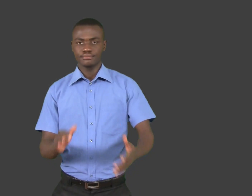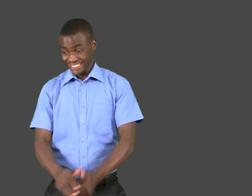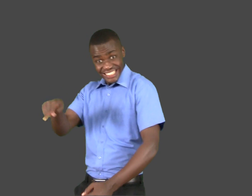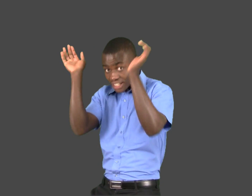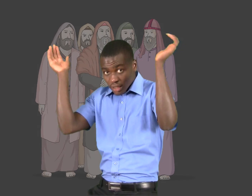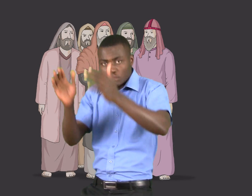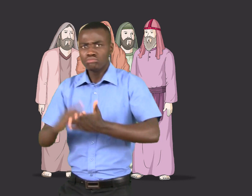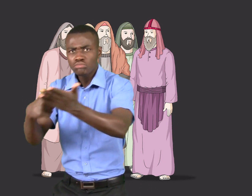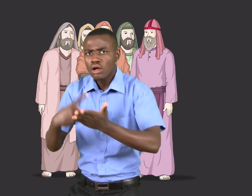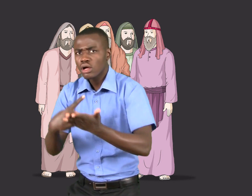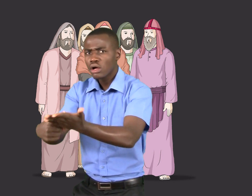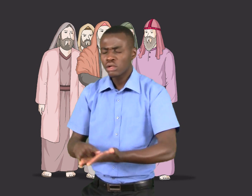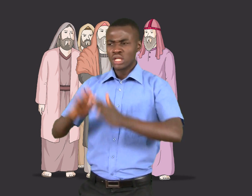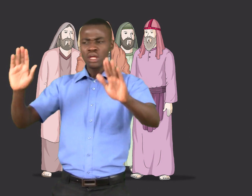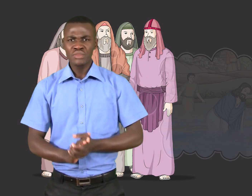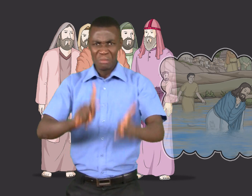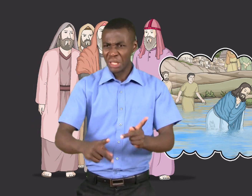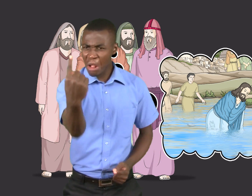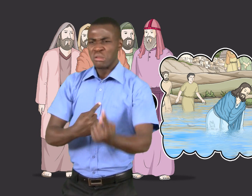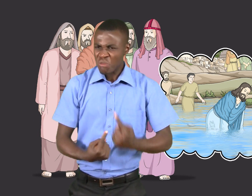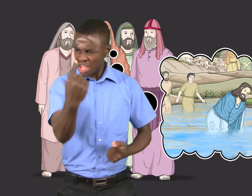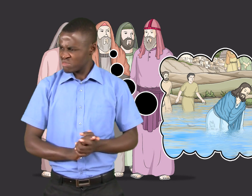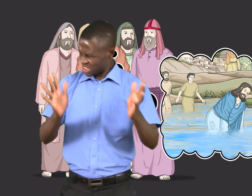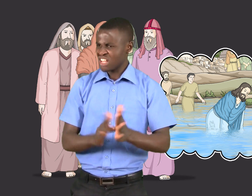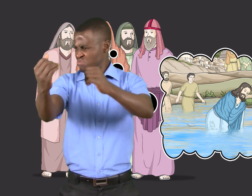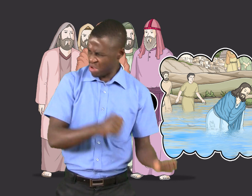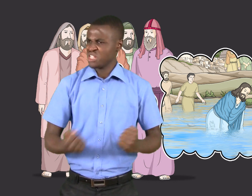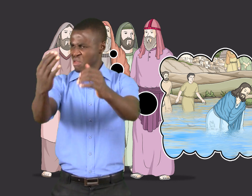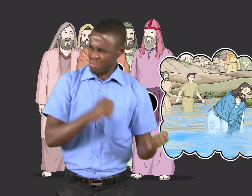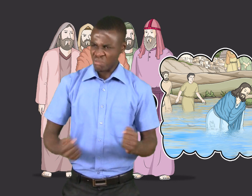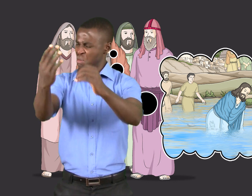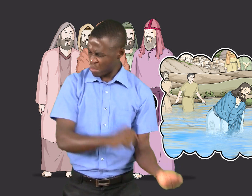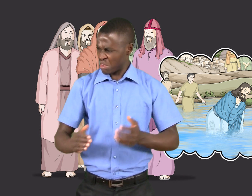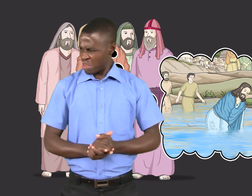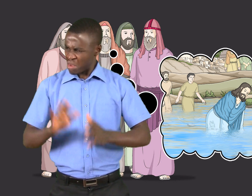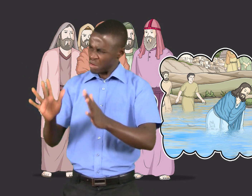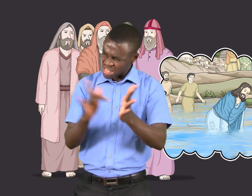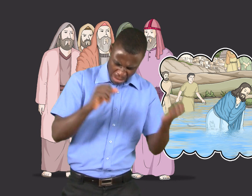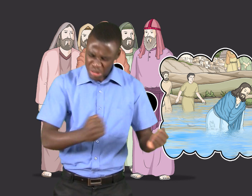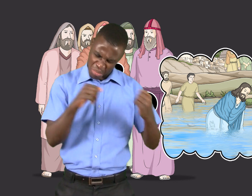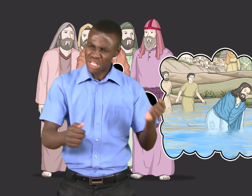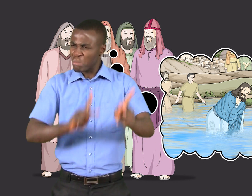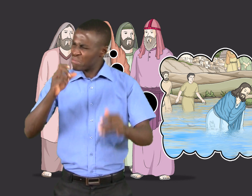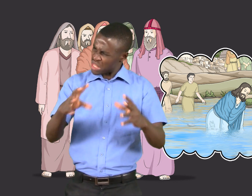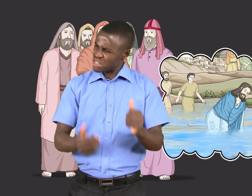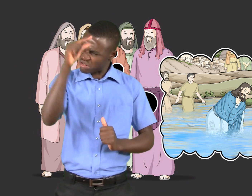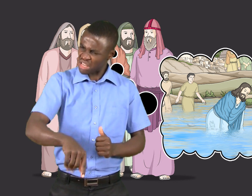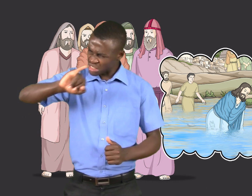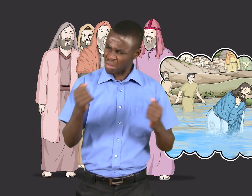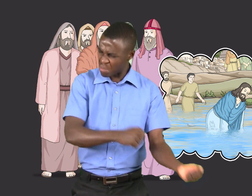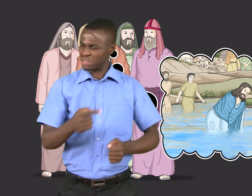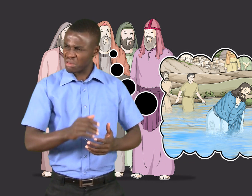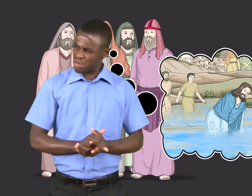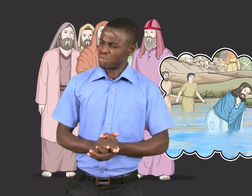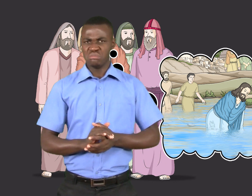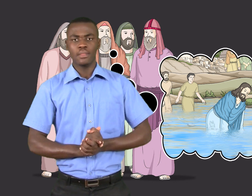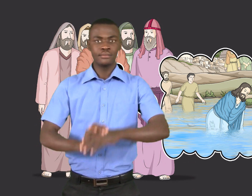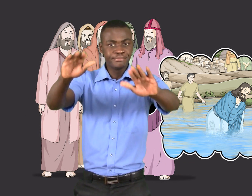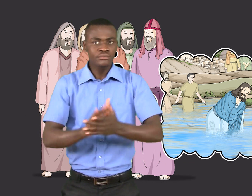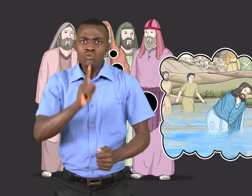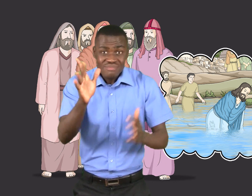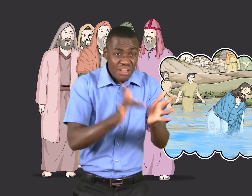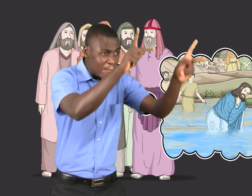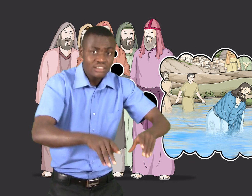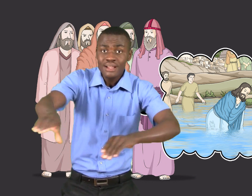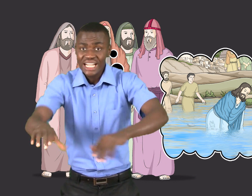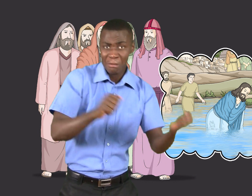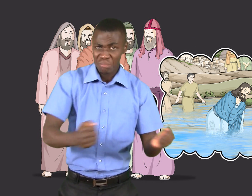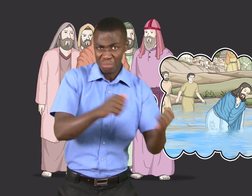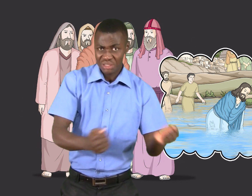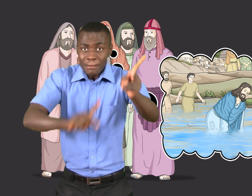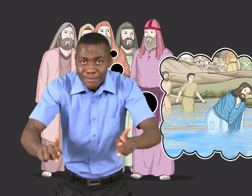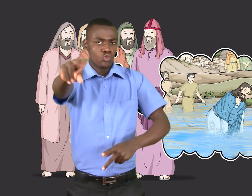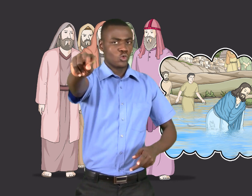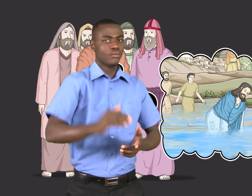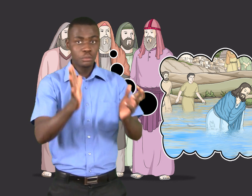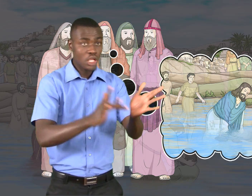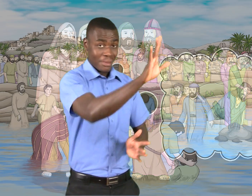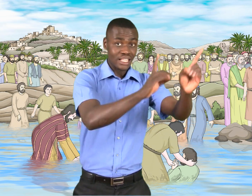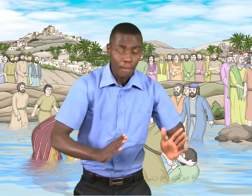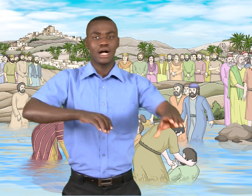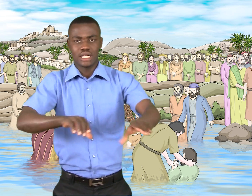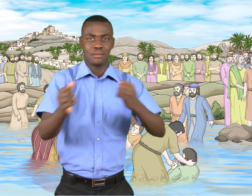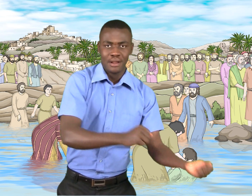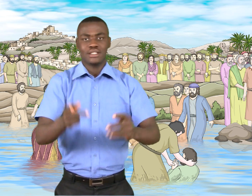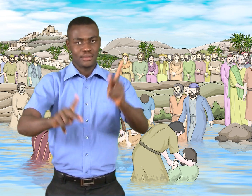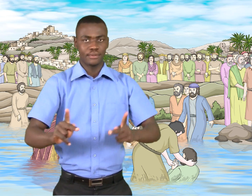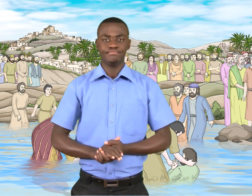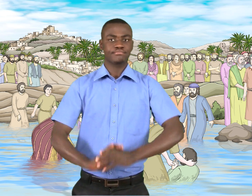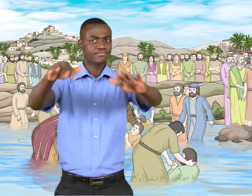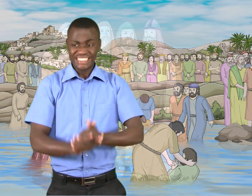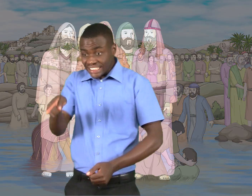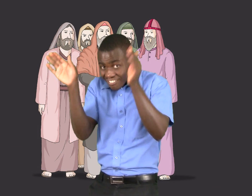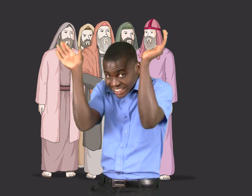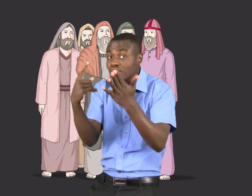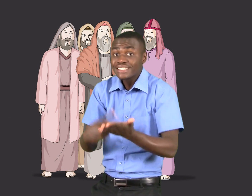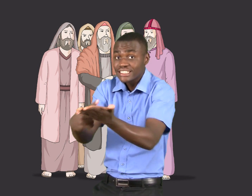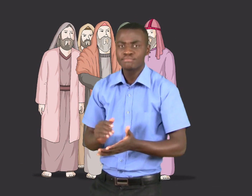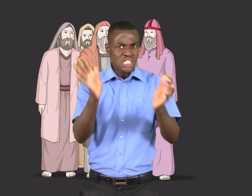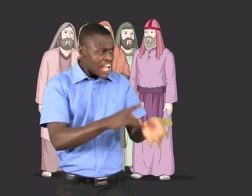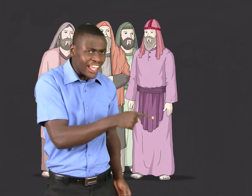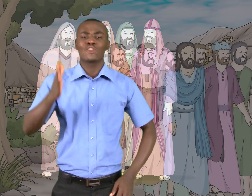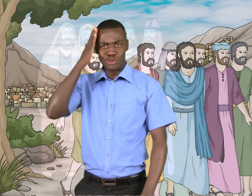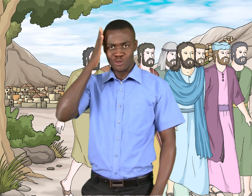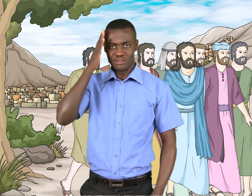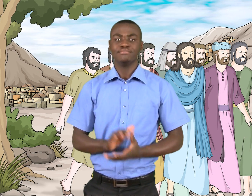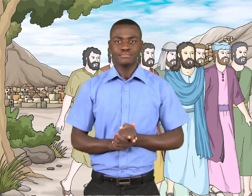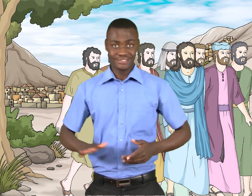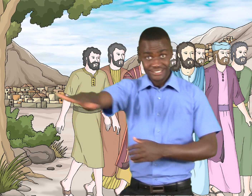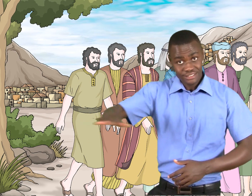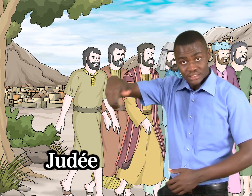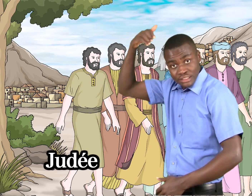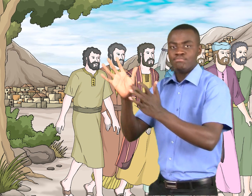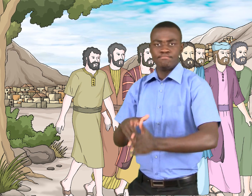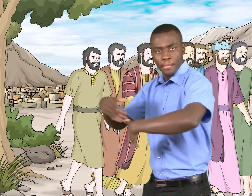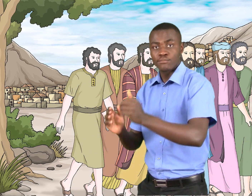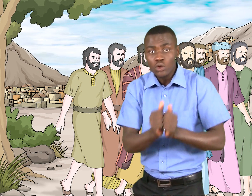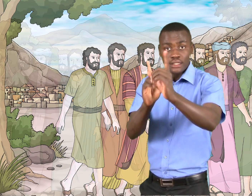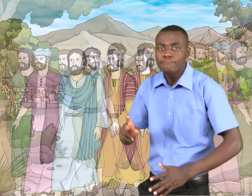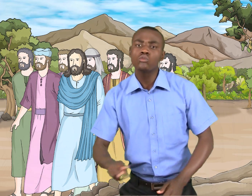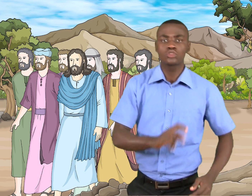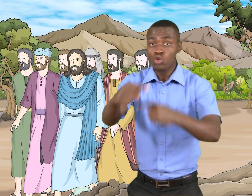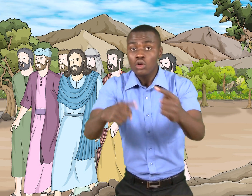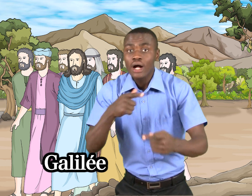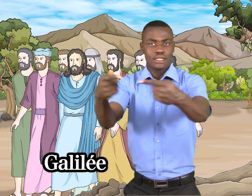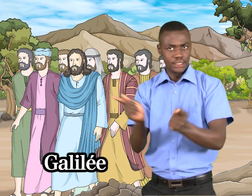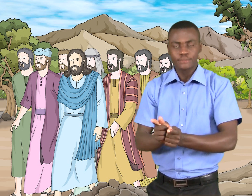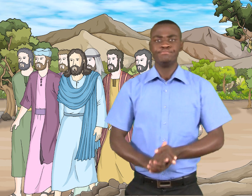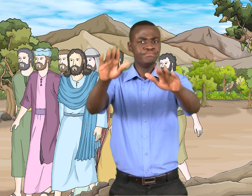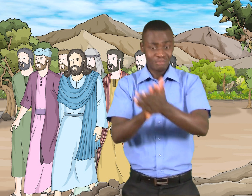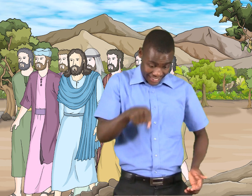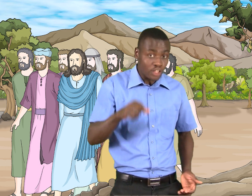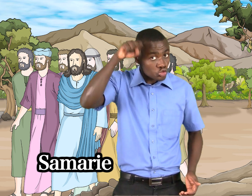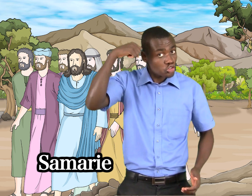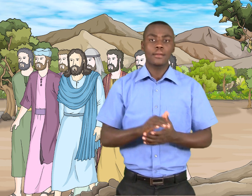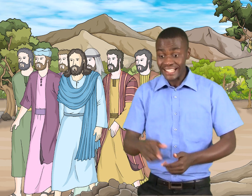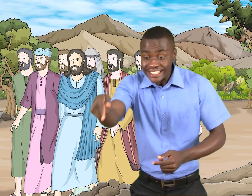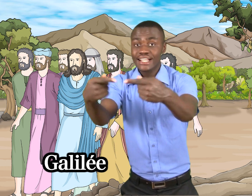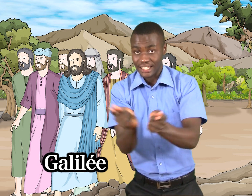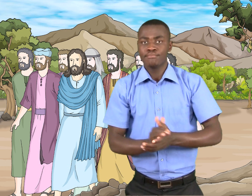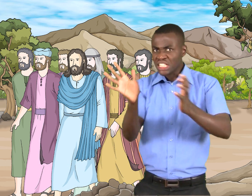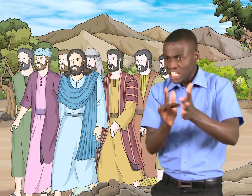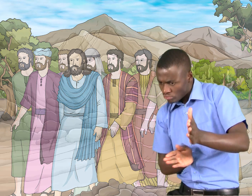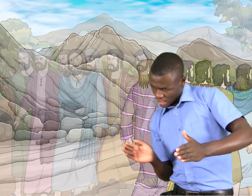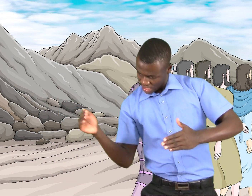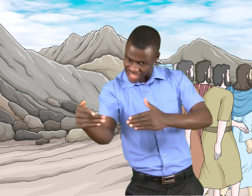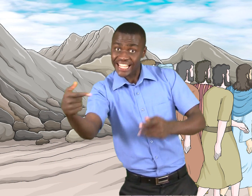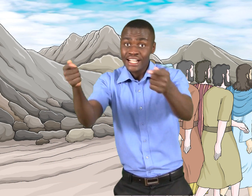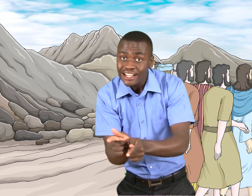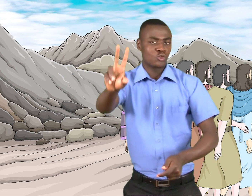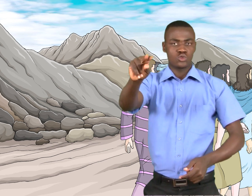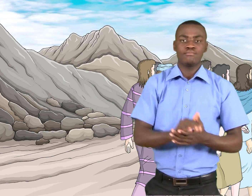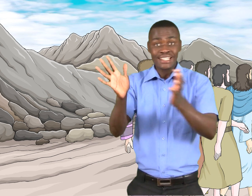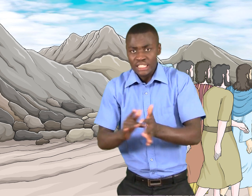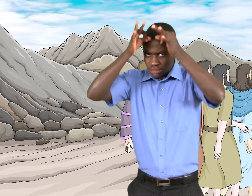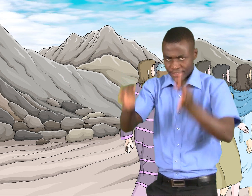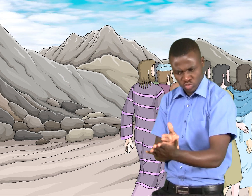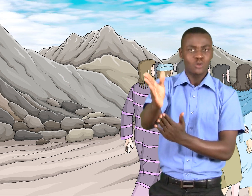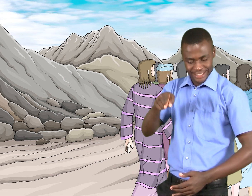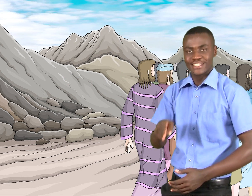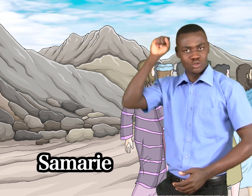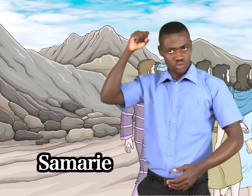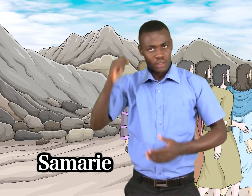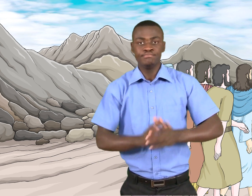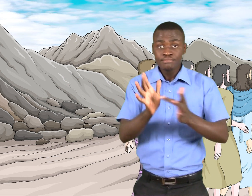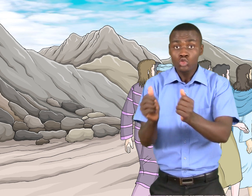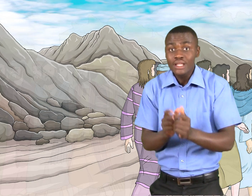When Jesus realized that the Pharisees were aware He was gaining and baptizing more disciples than John (although it was not Jesus who baptized, but His disciples), He left Judea and returned to Galilee.